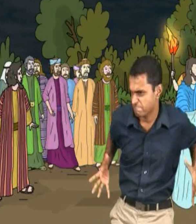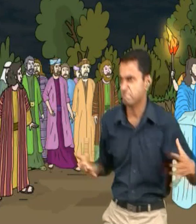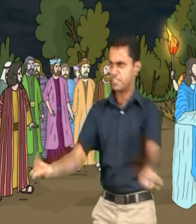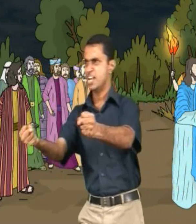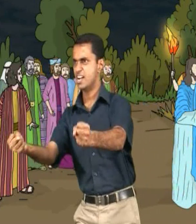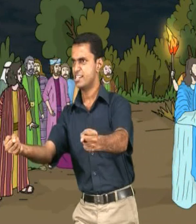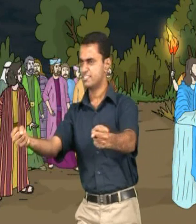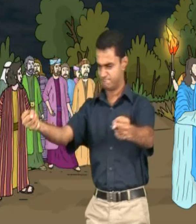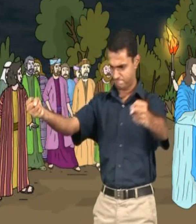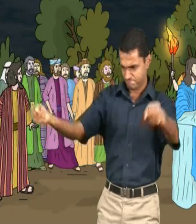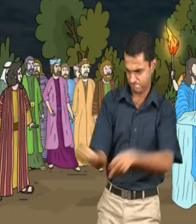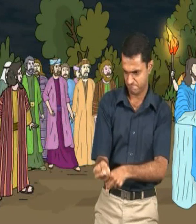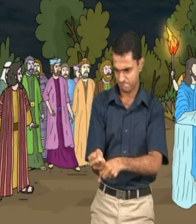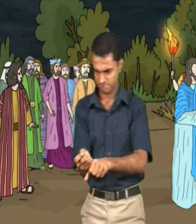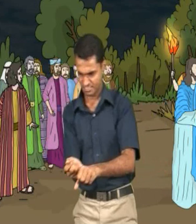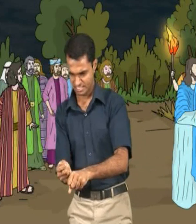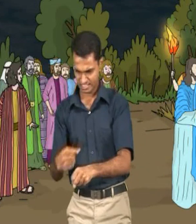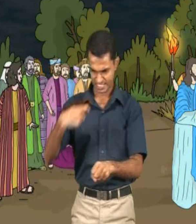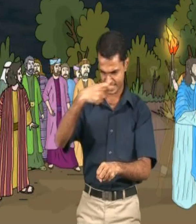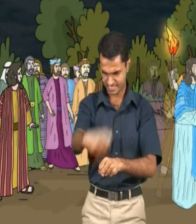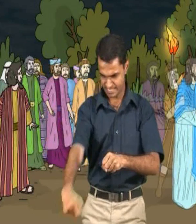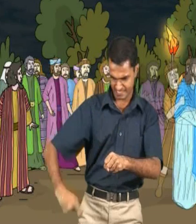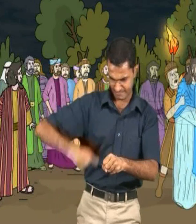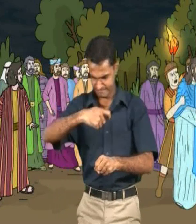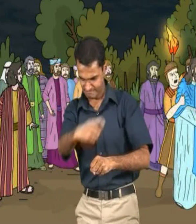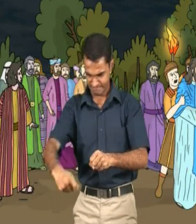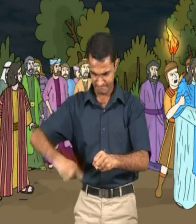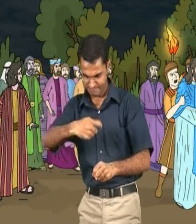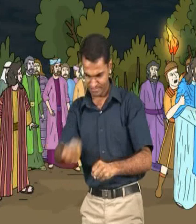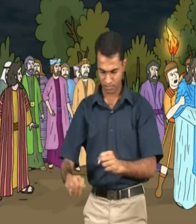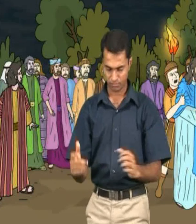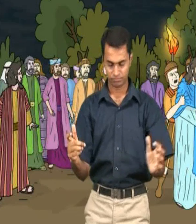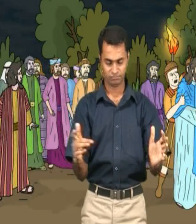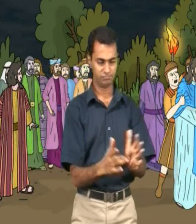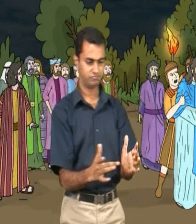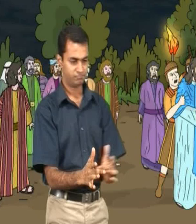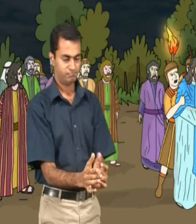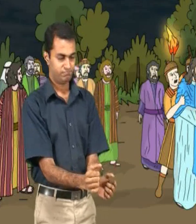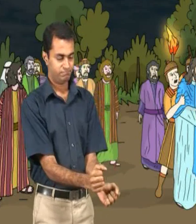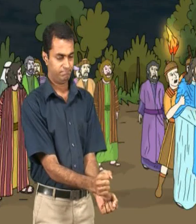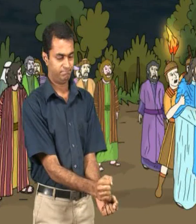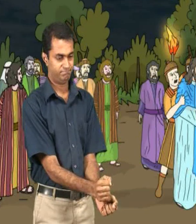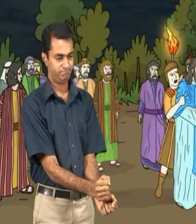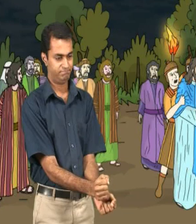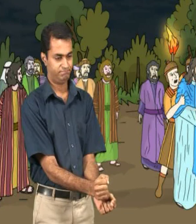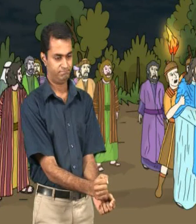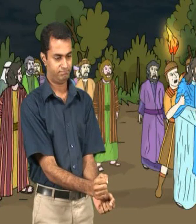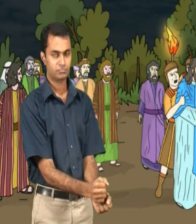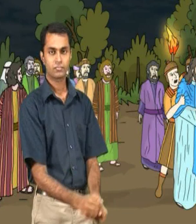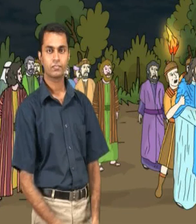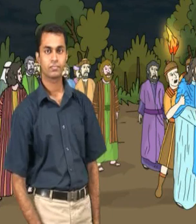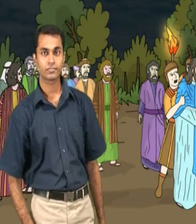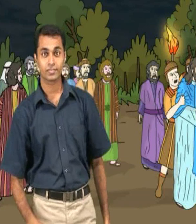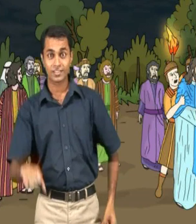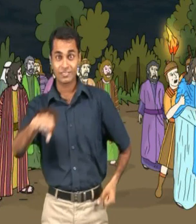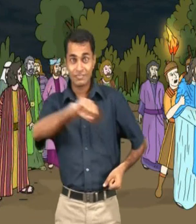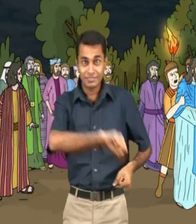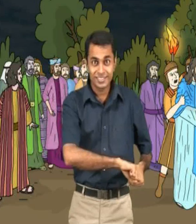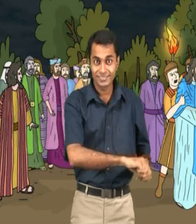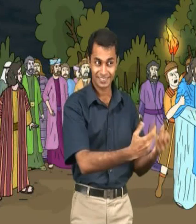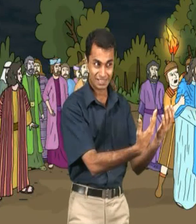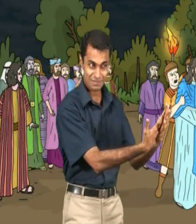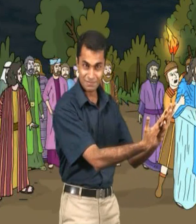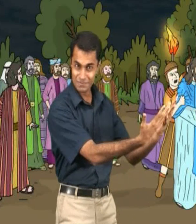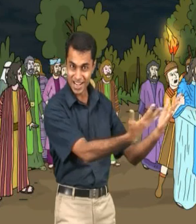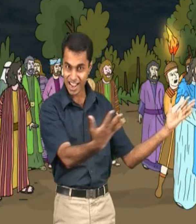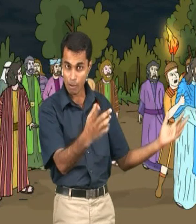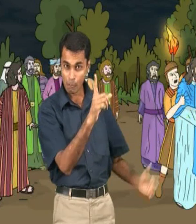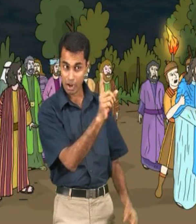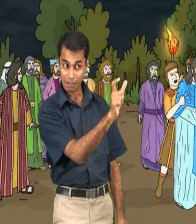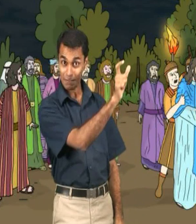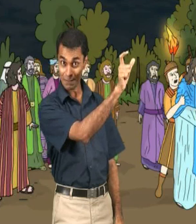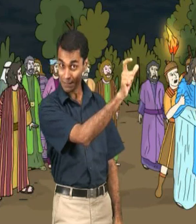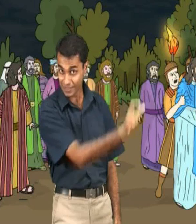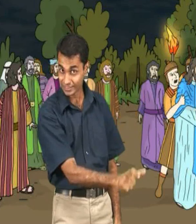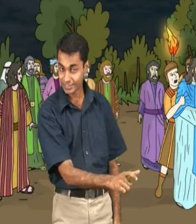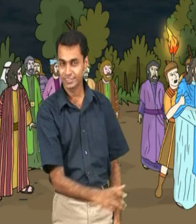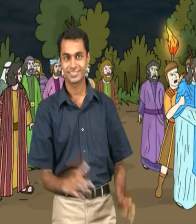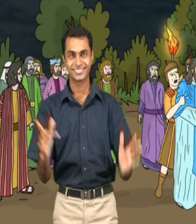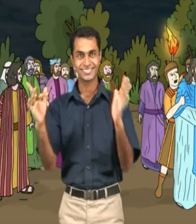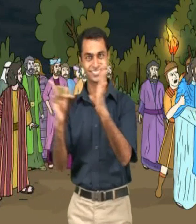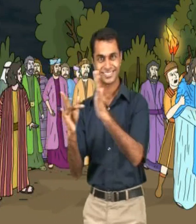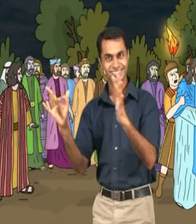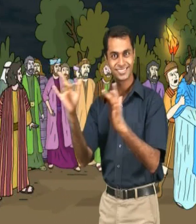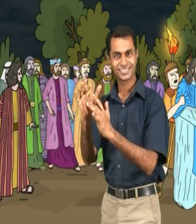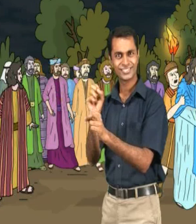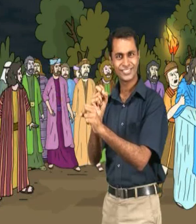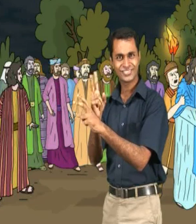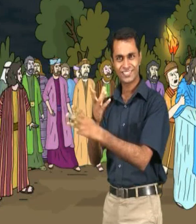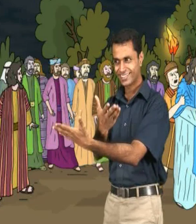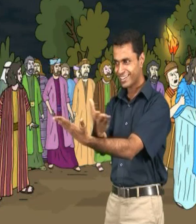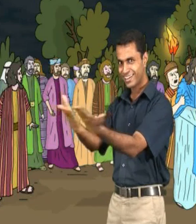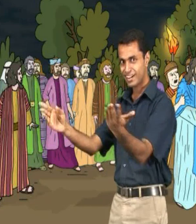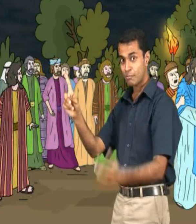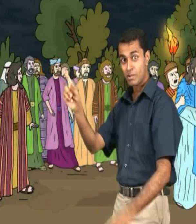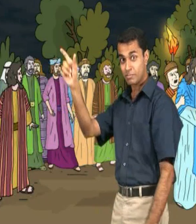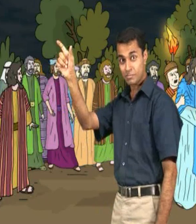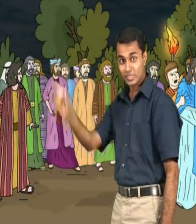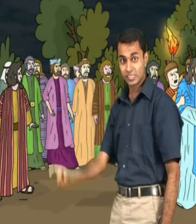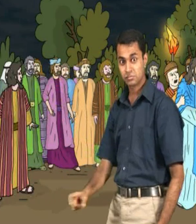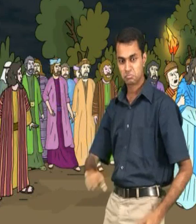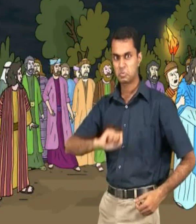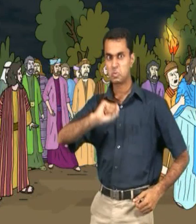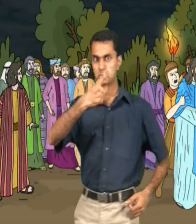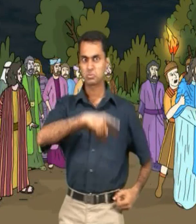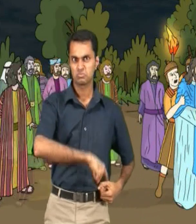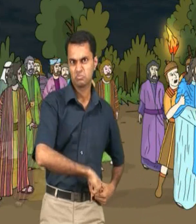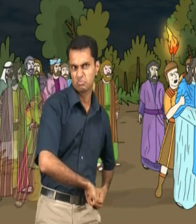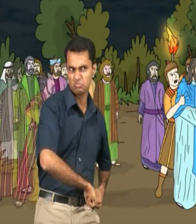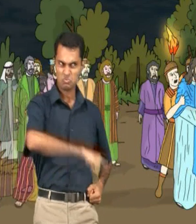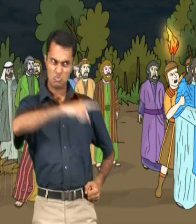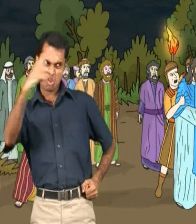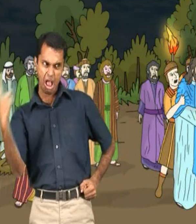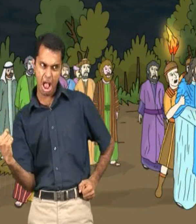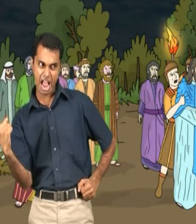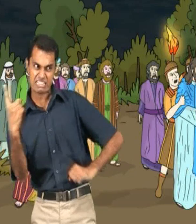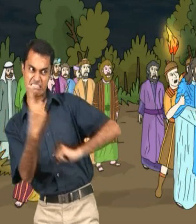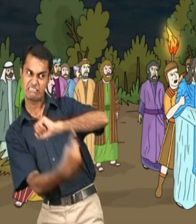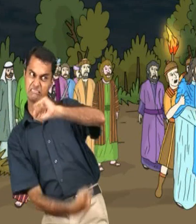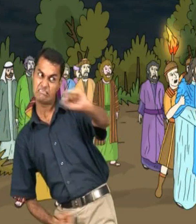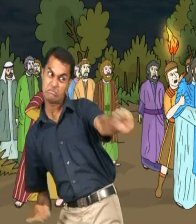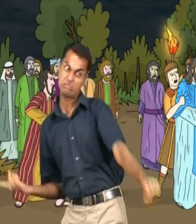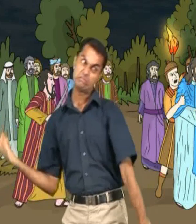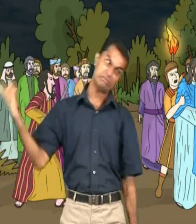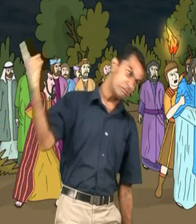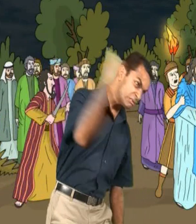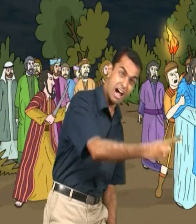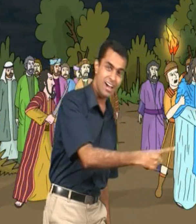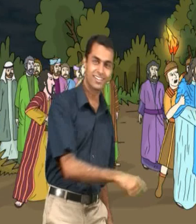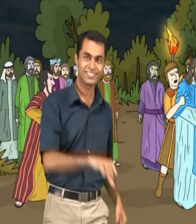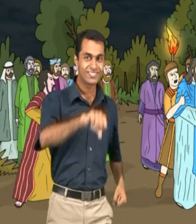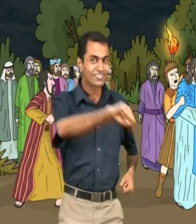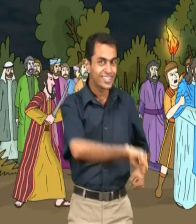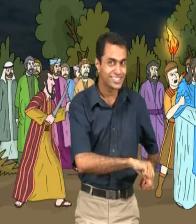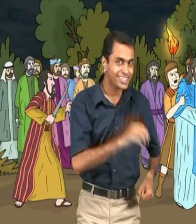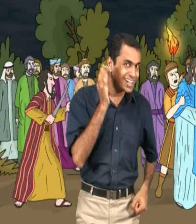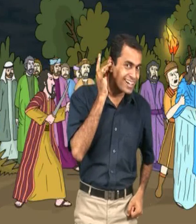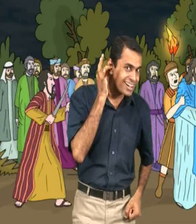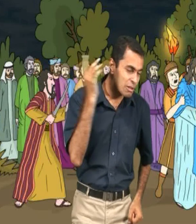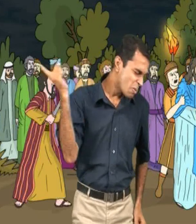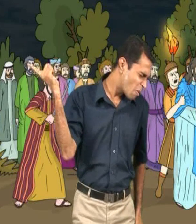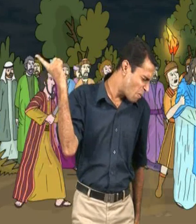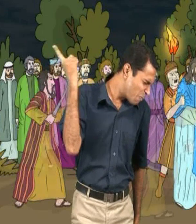Then the men stepped forward, seized Jesus, and arrested Him.